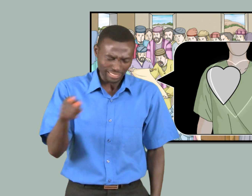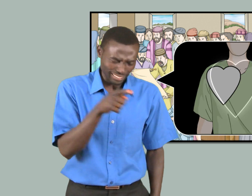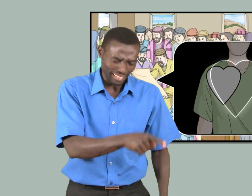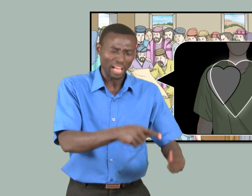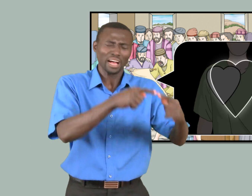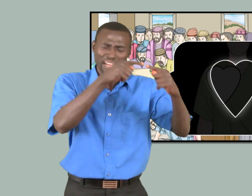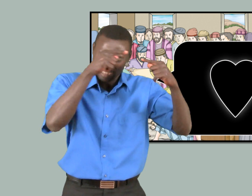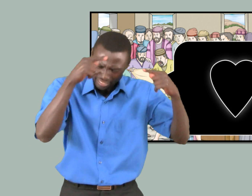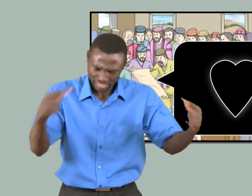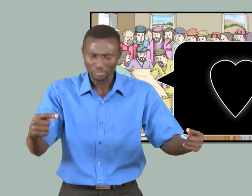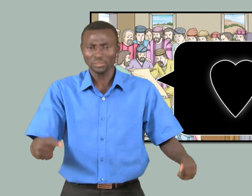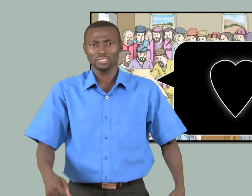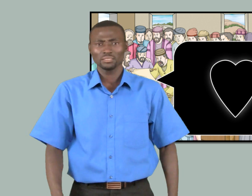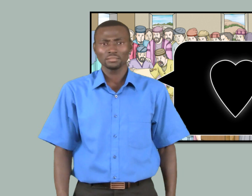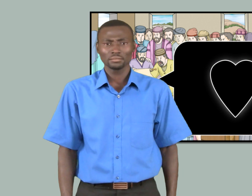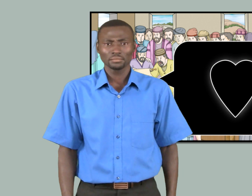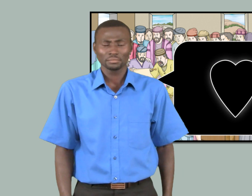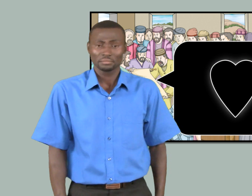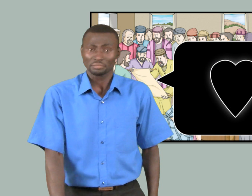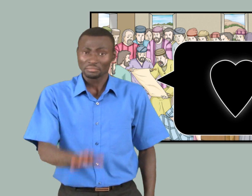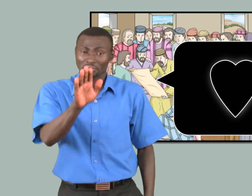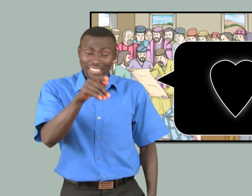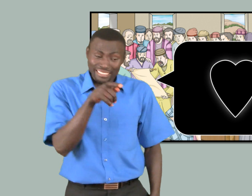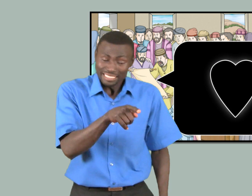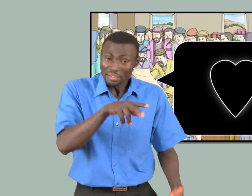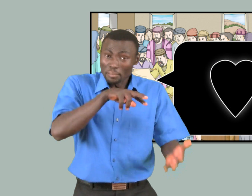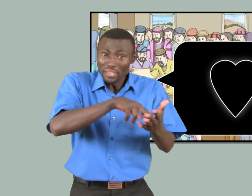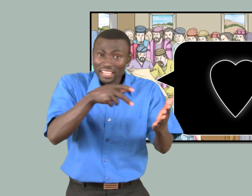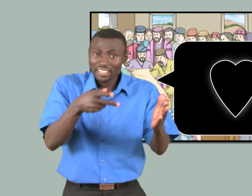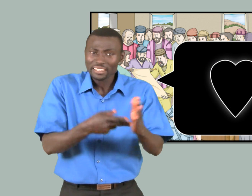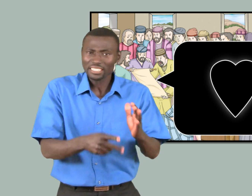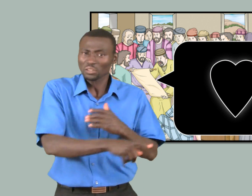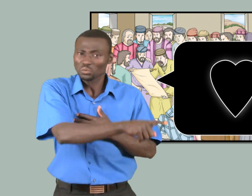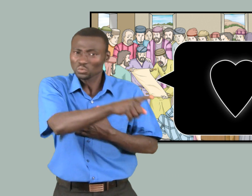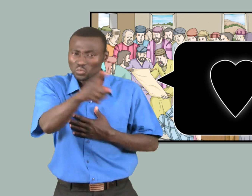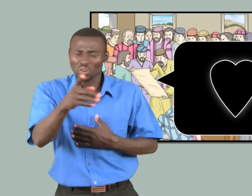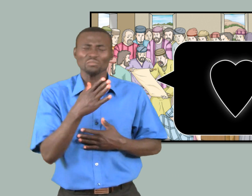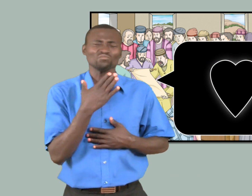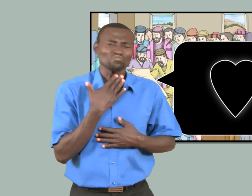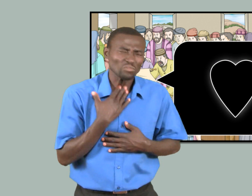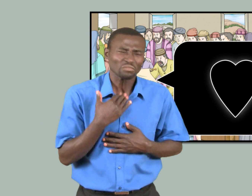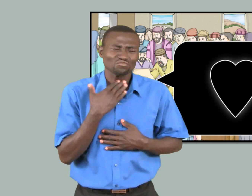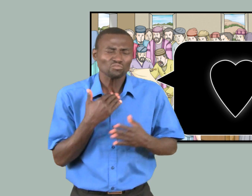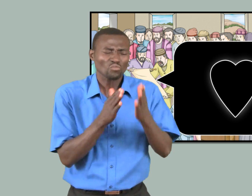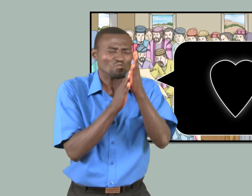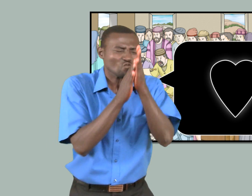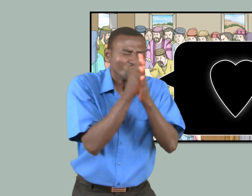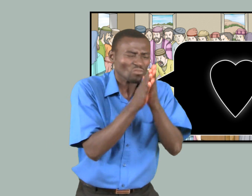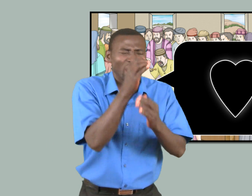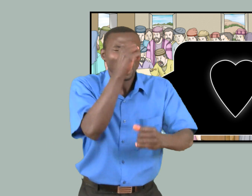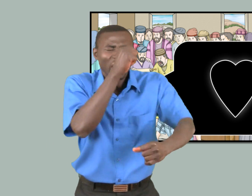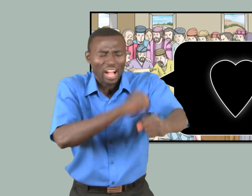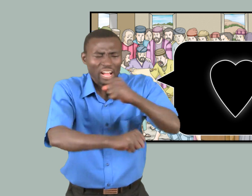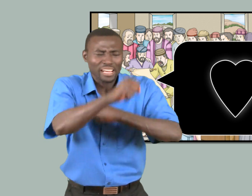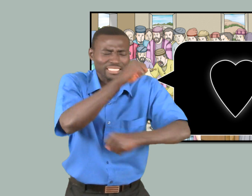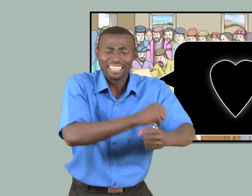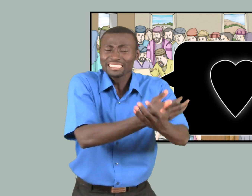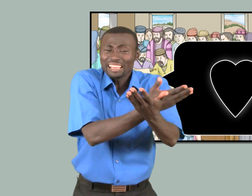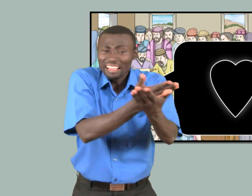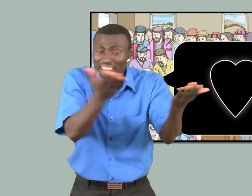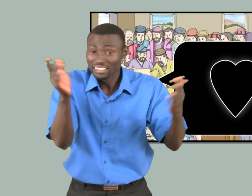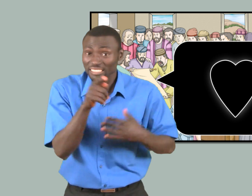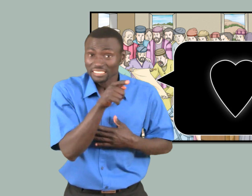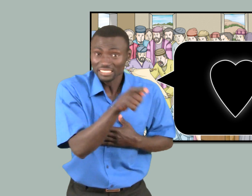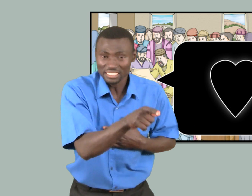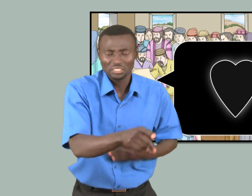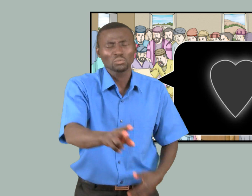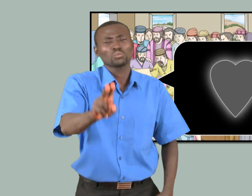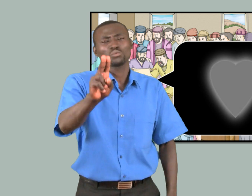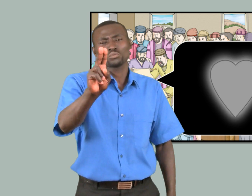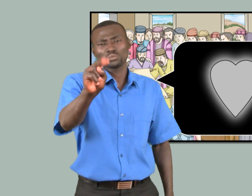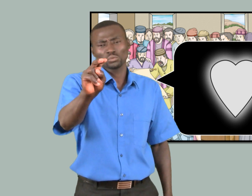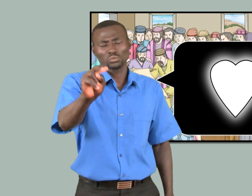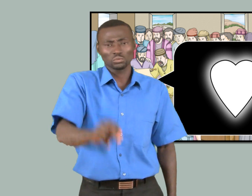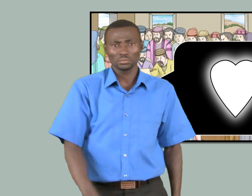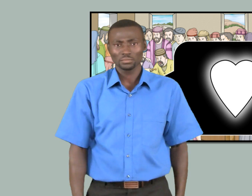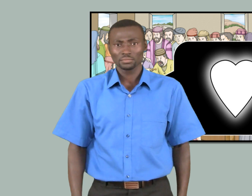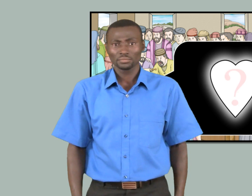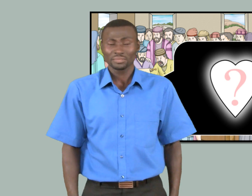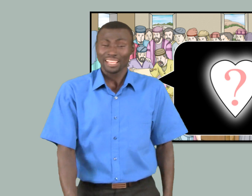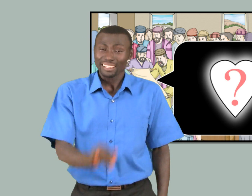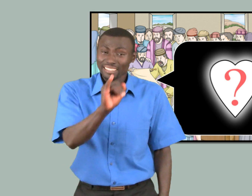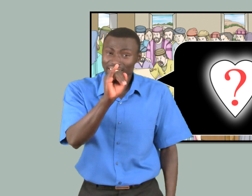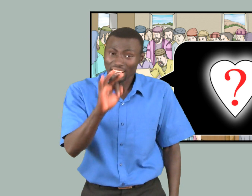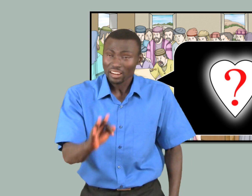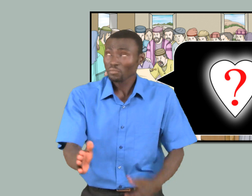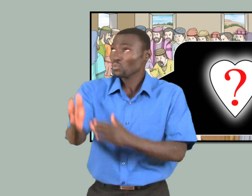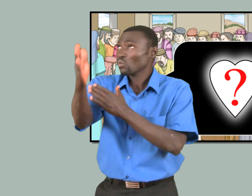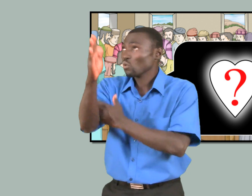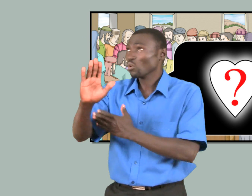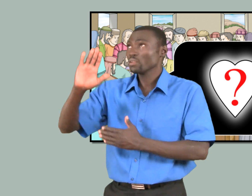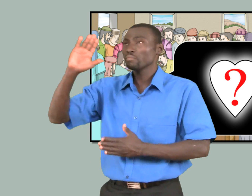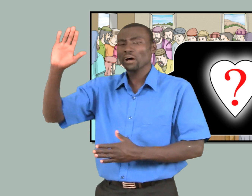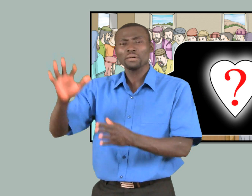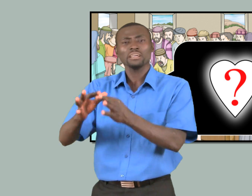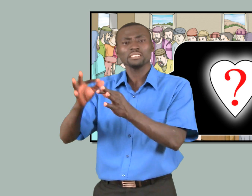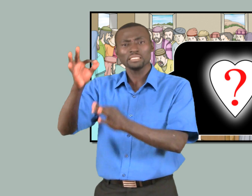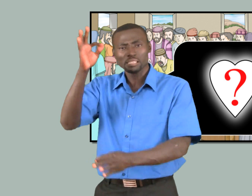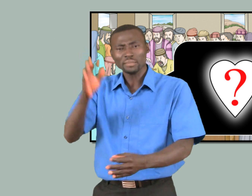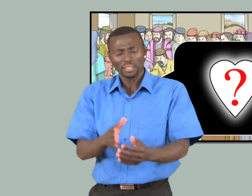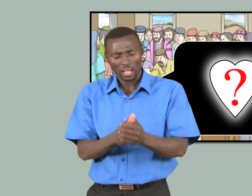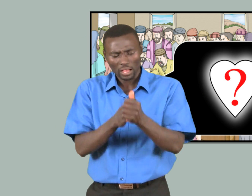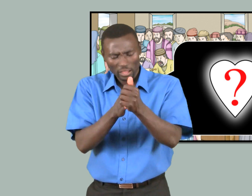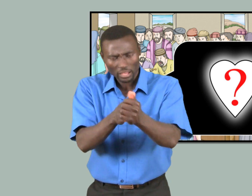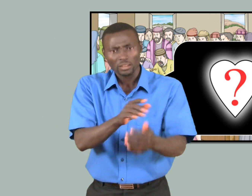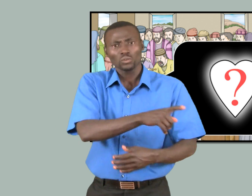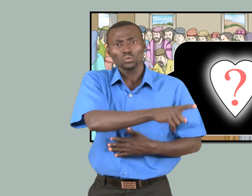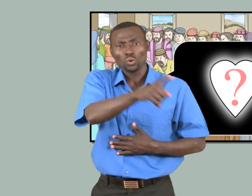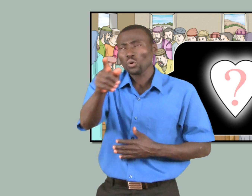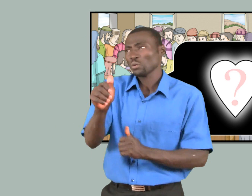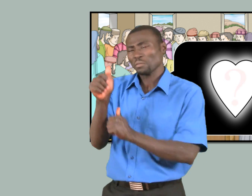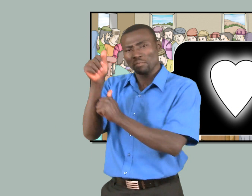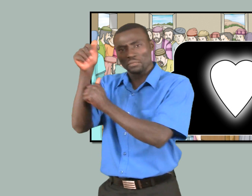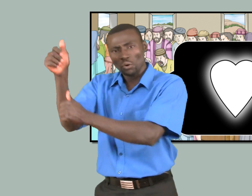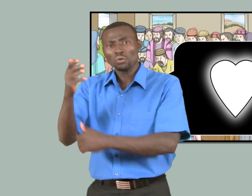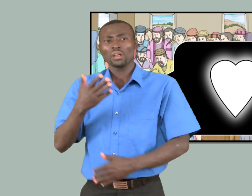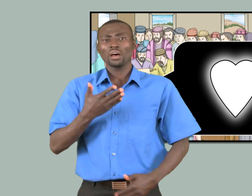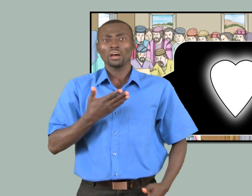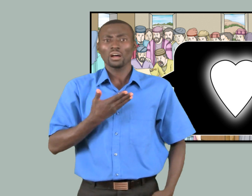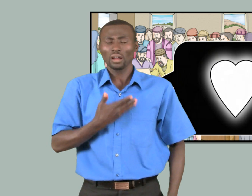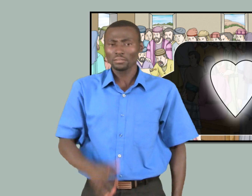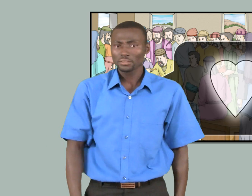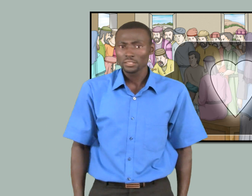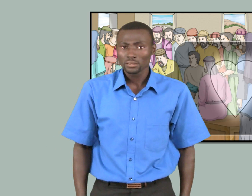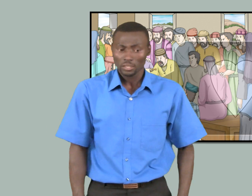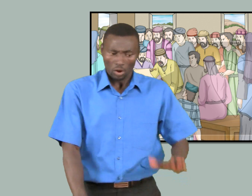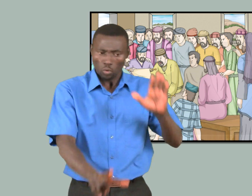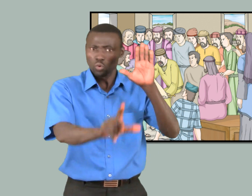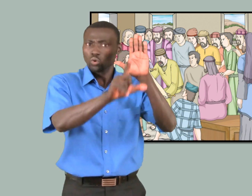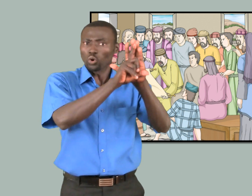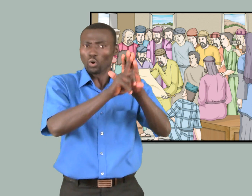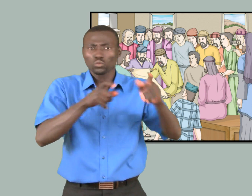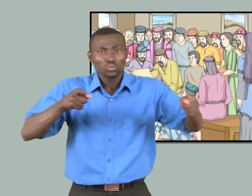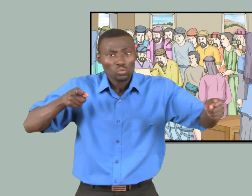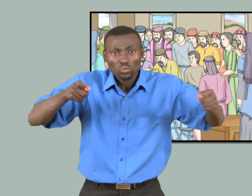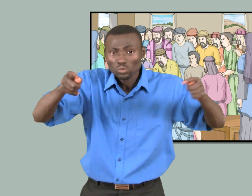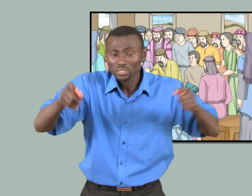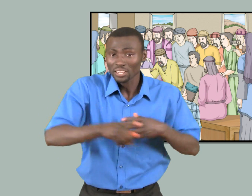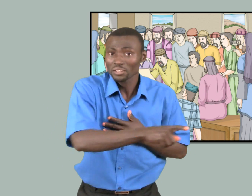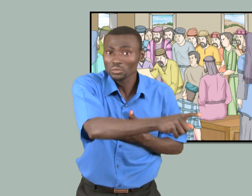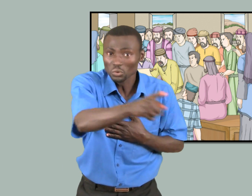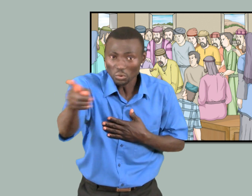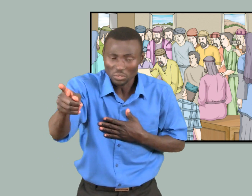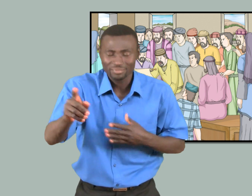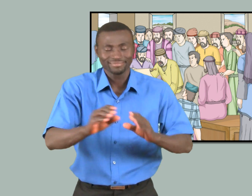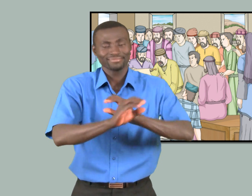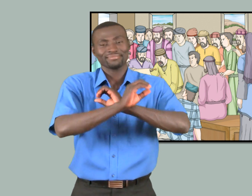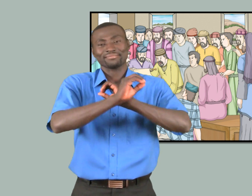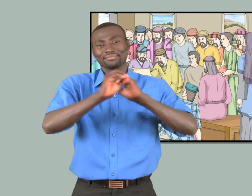They are opposed to each other, so that you do not do what you want.